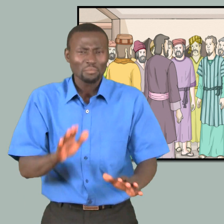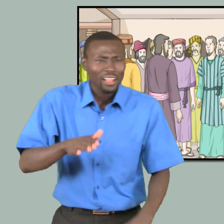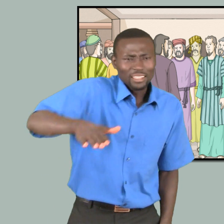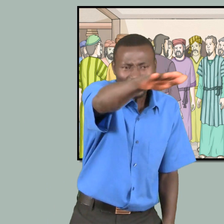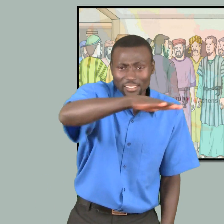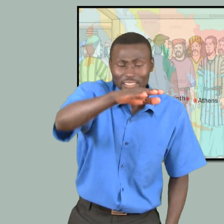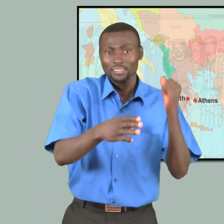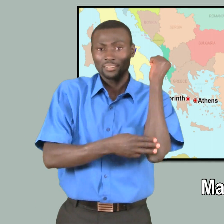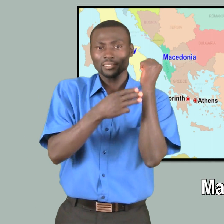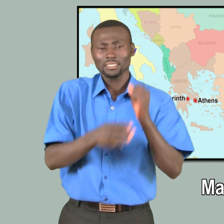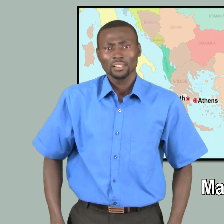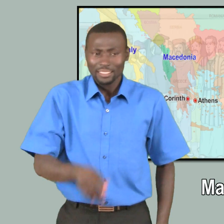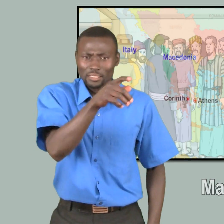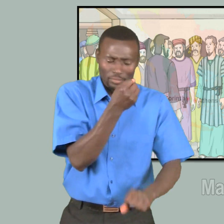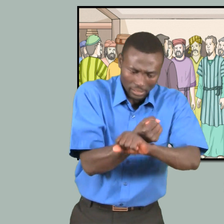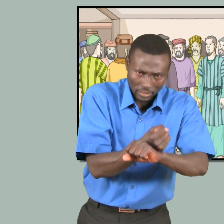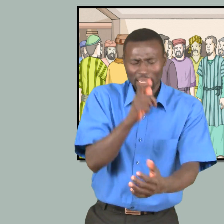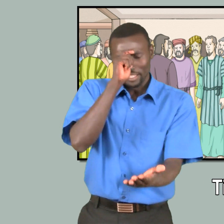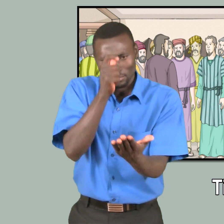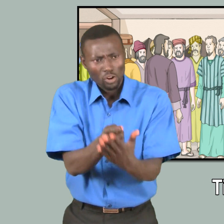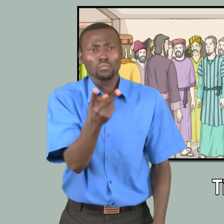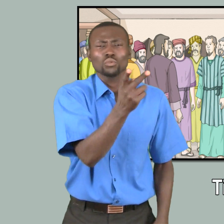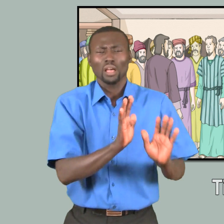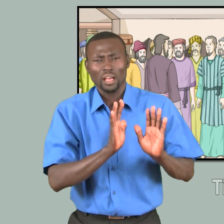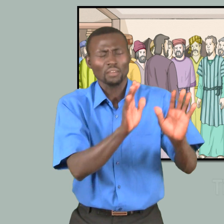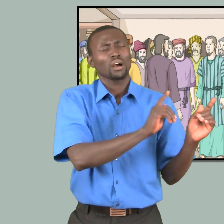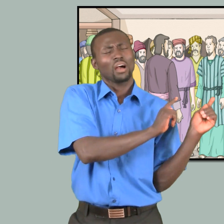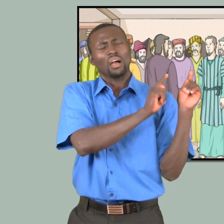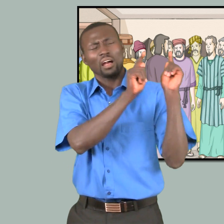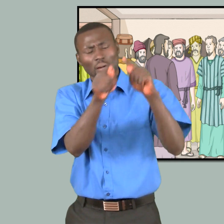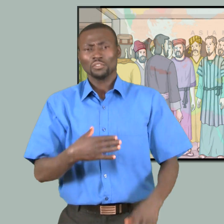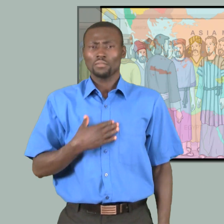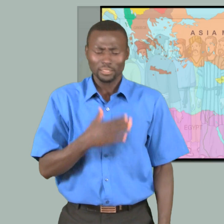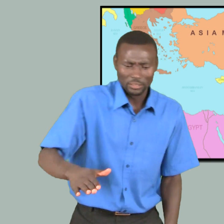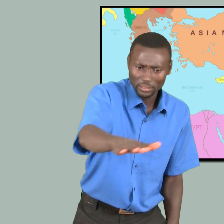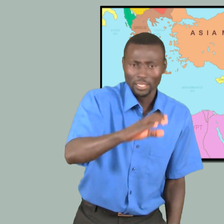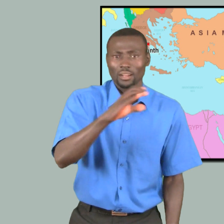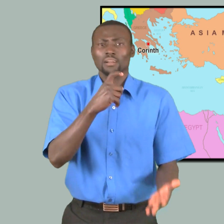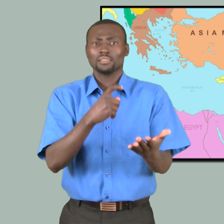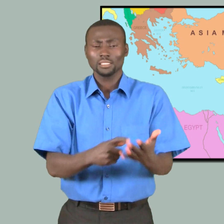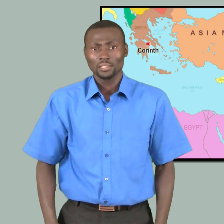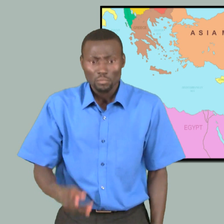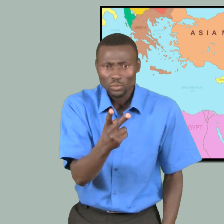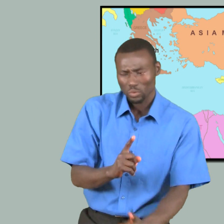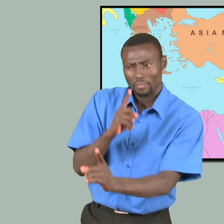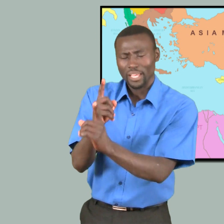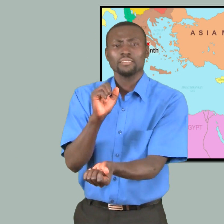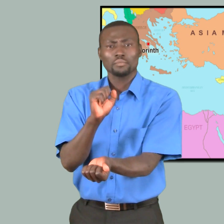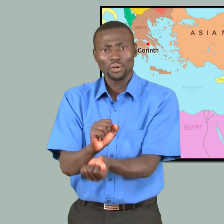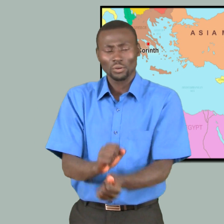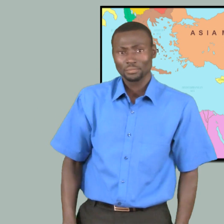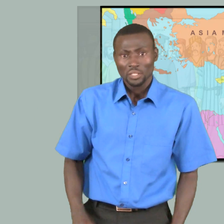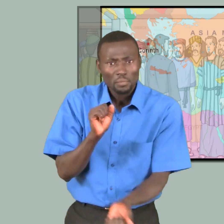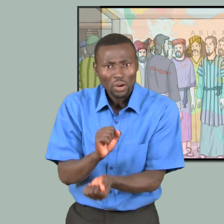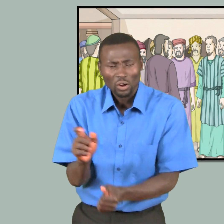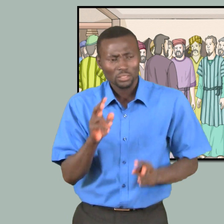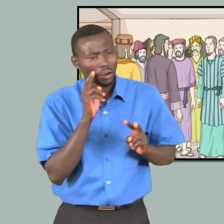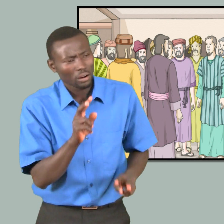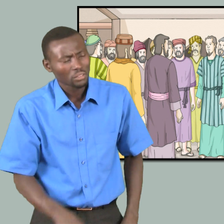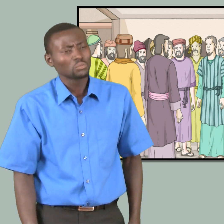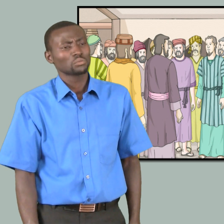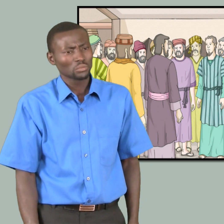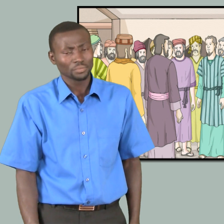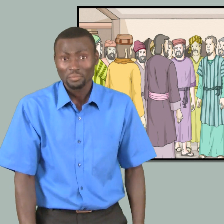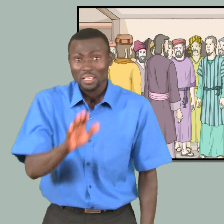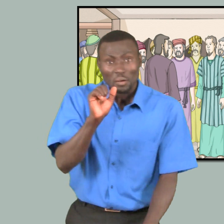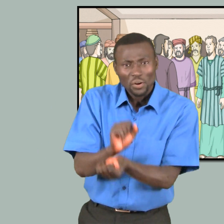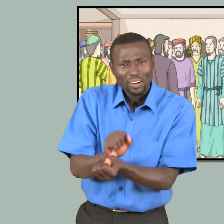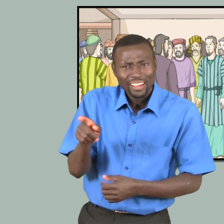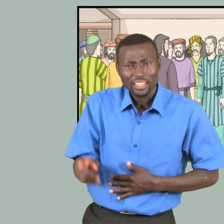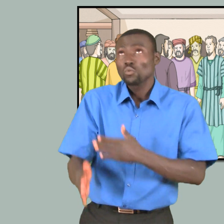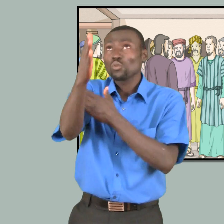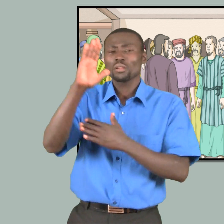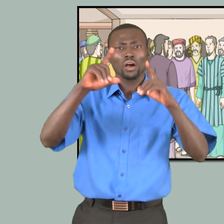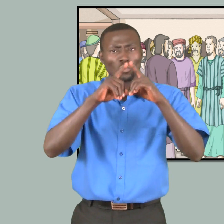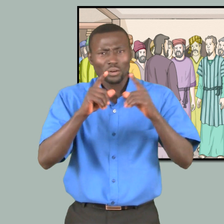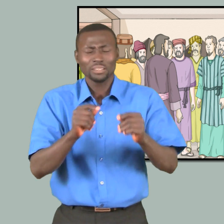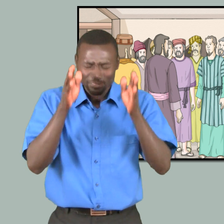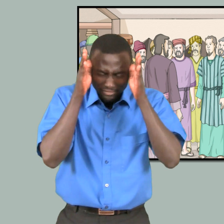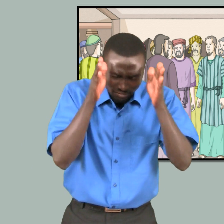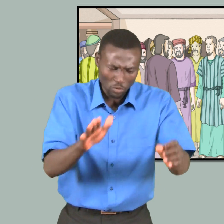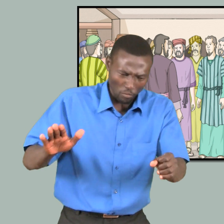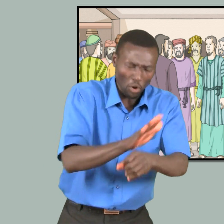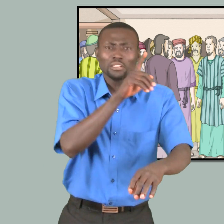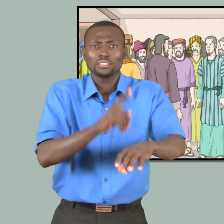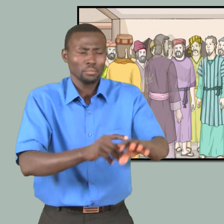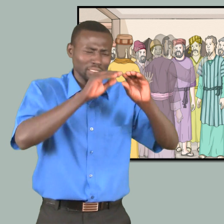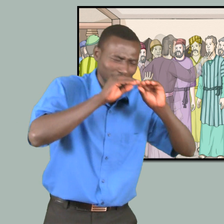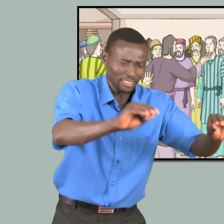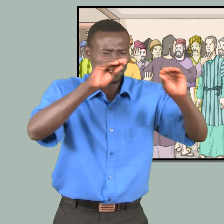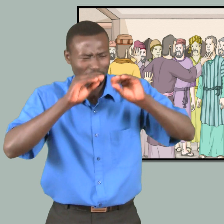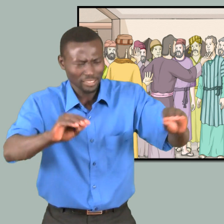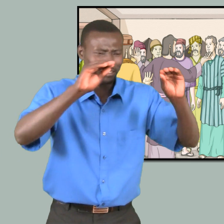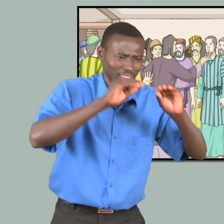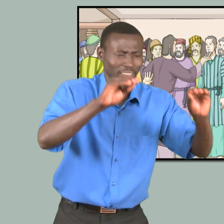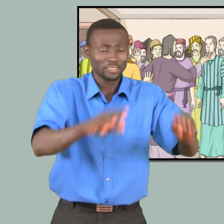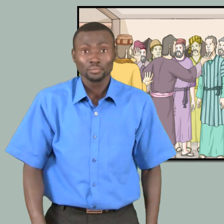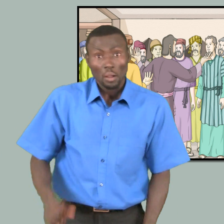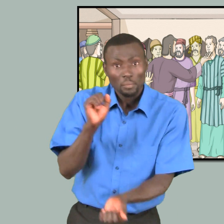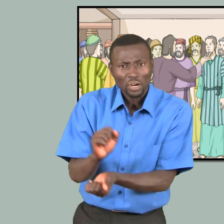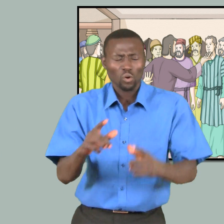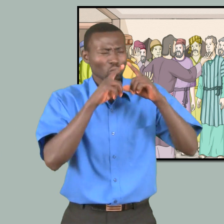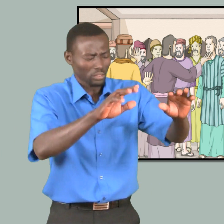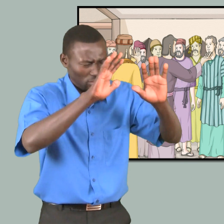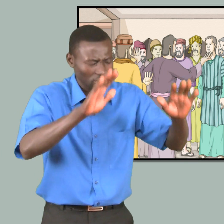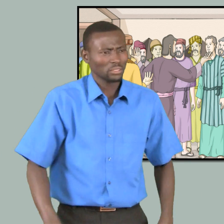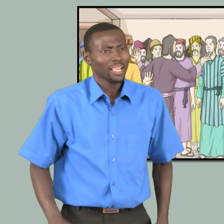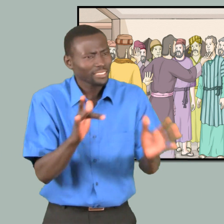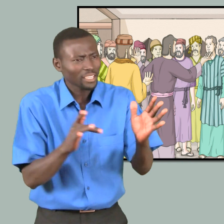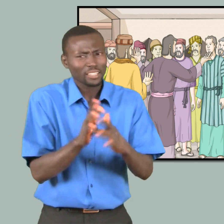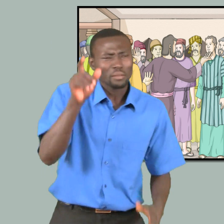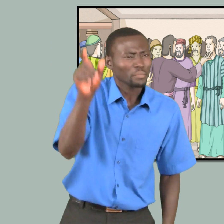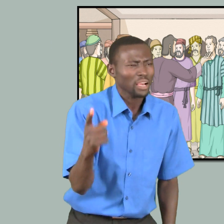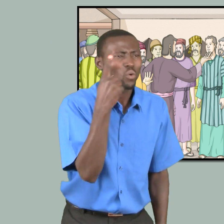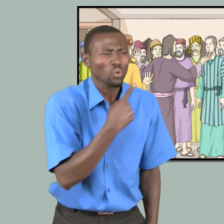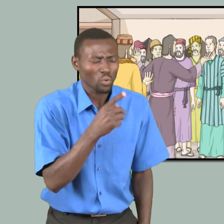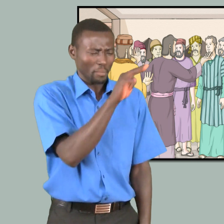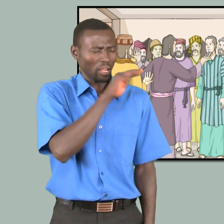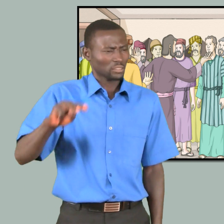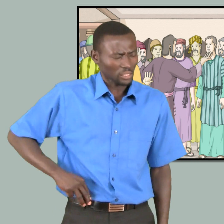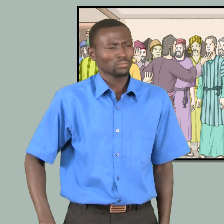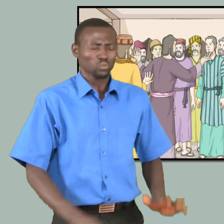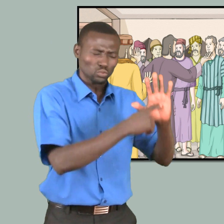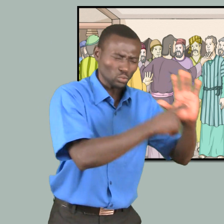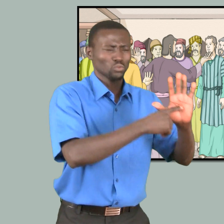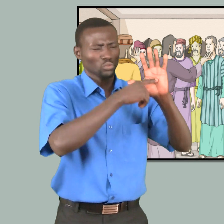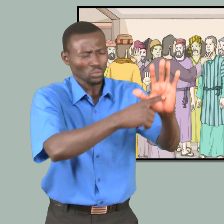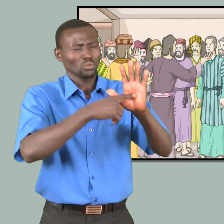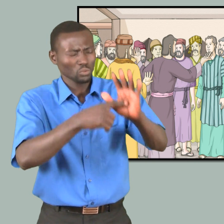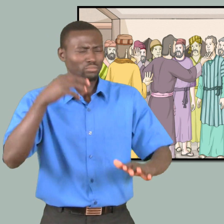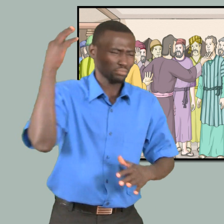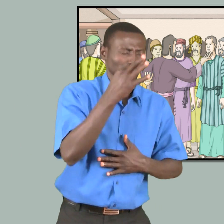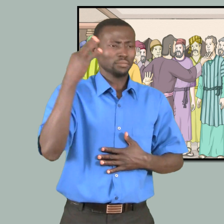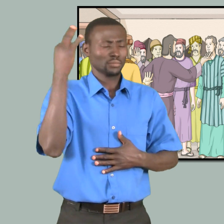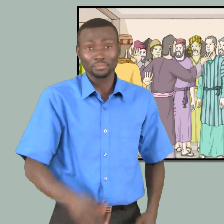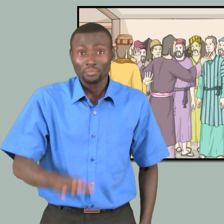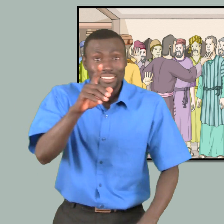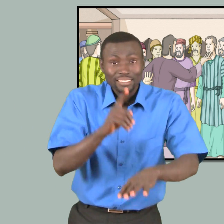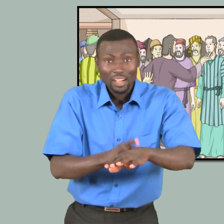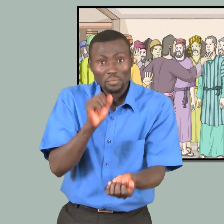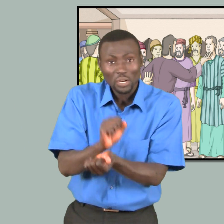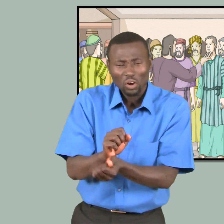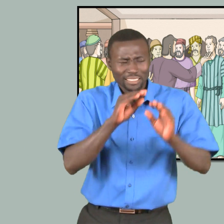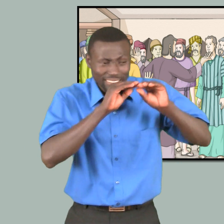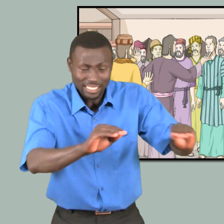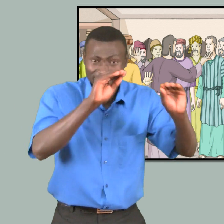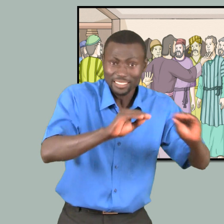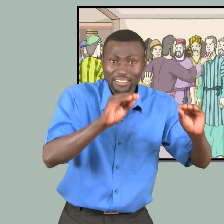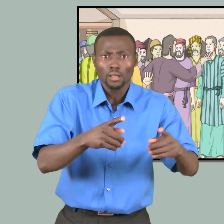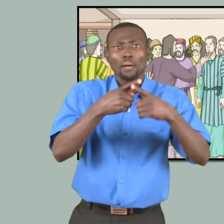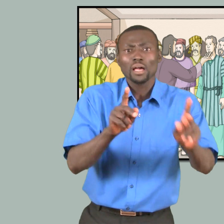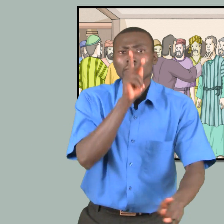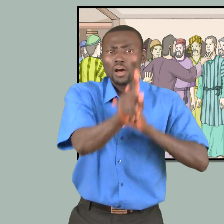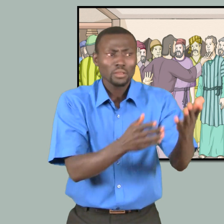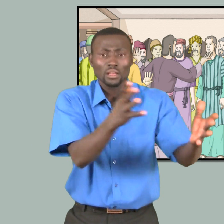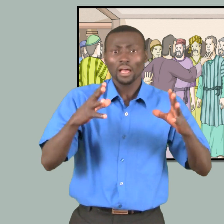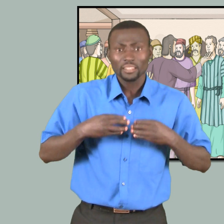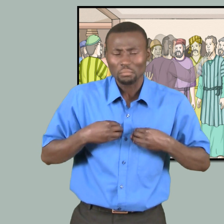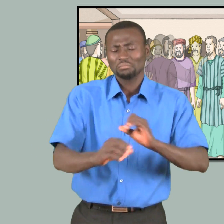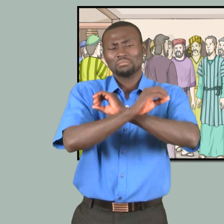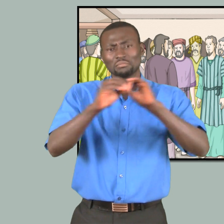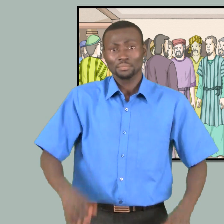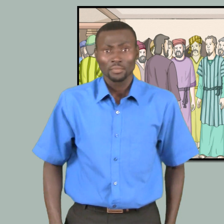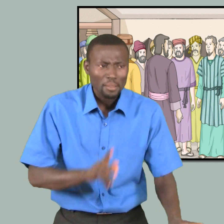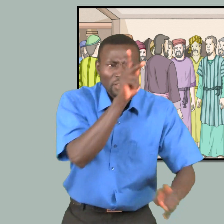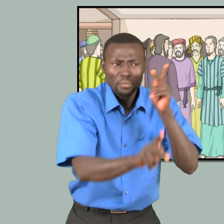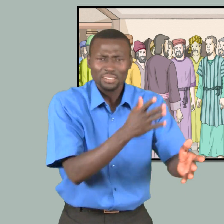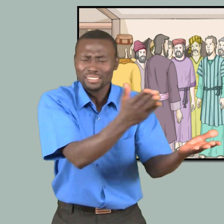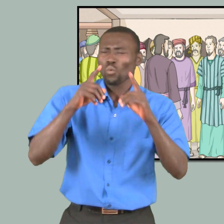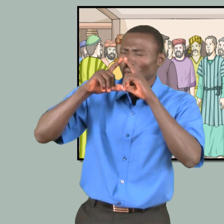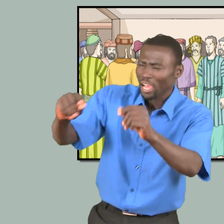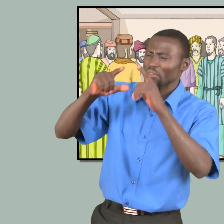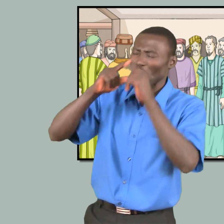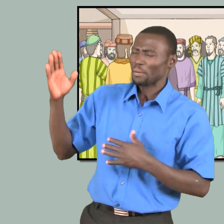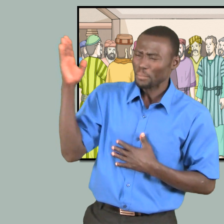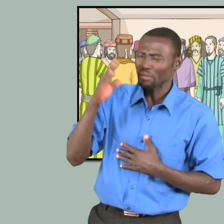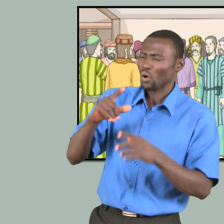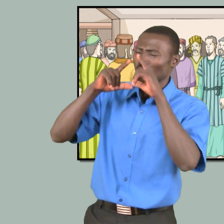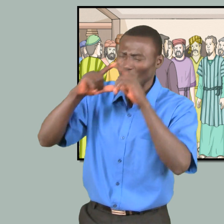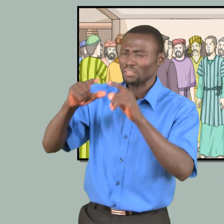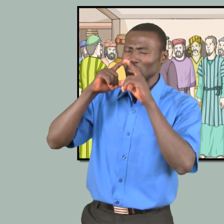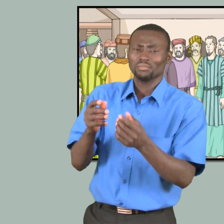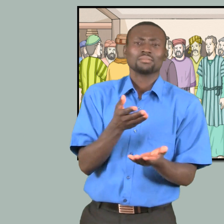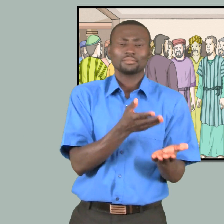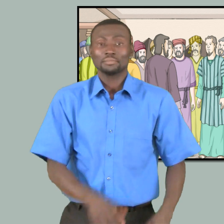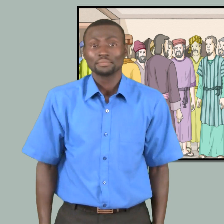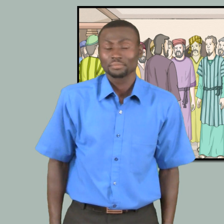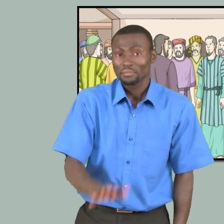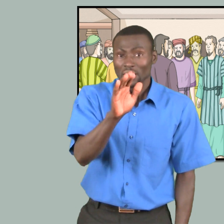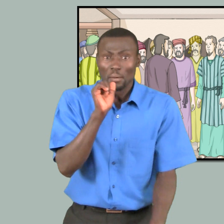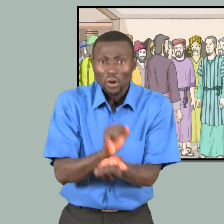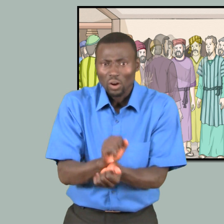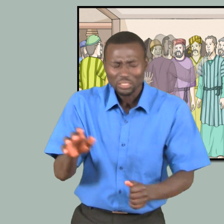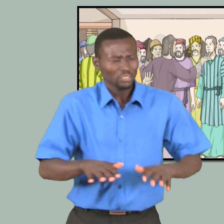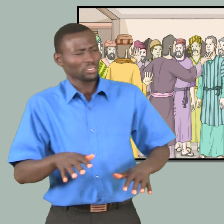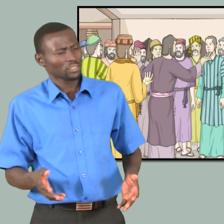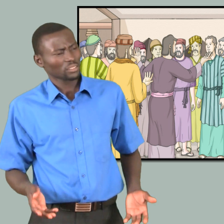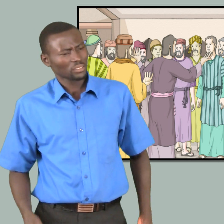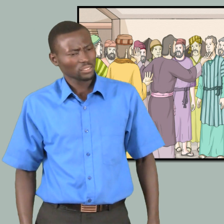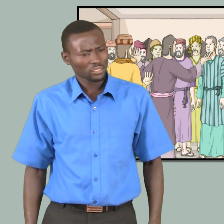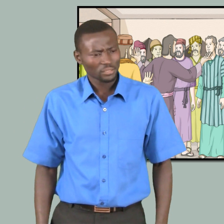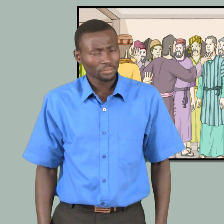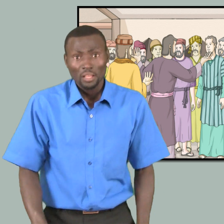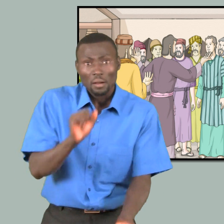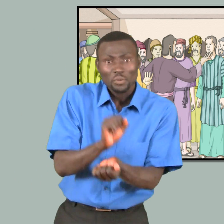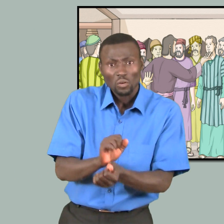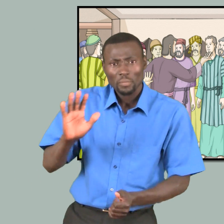And when Silas and Timothy came down from Macedonia, Paul devoted himself fully to the word, testifying to the Jews that Jesus is the Christ.